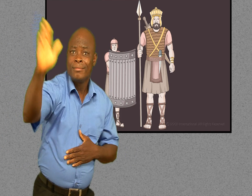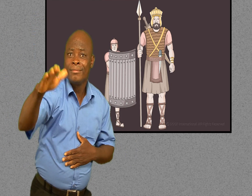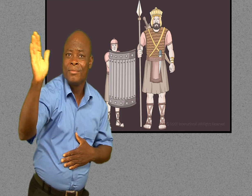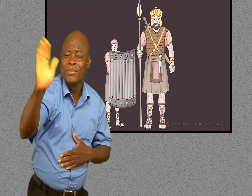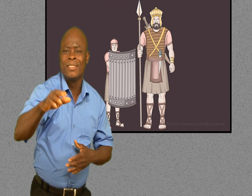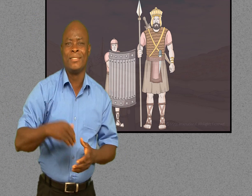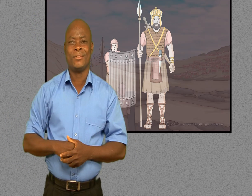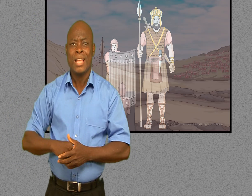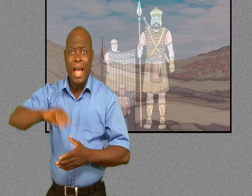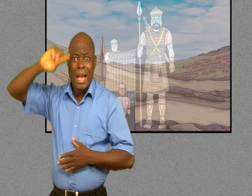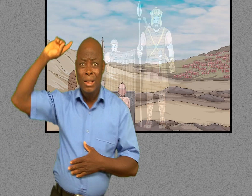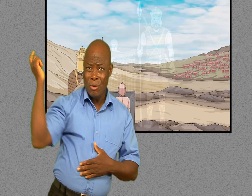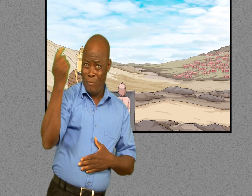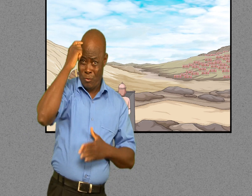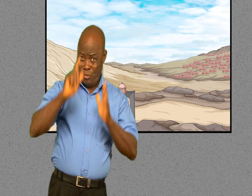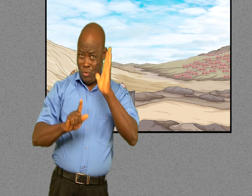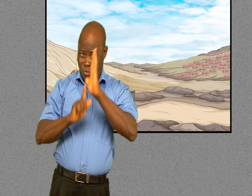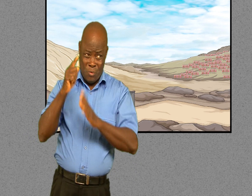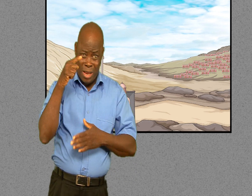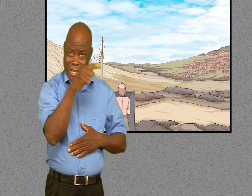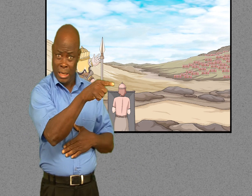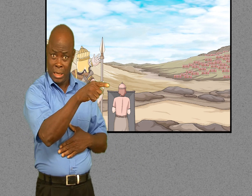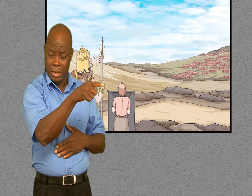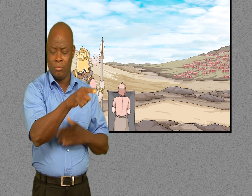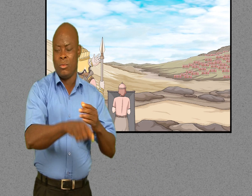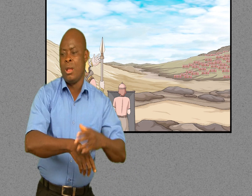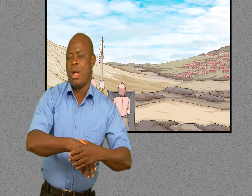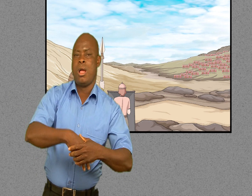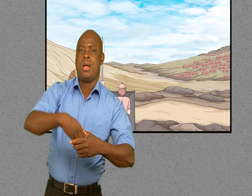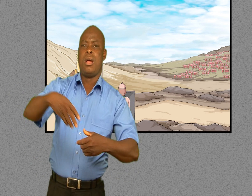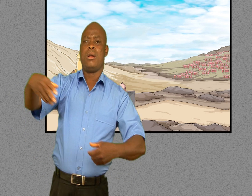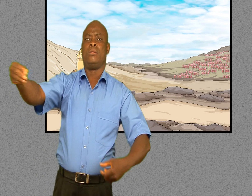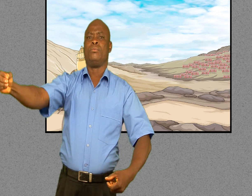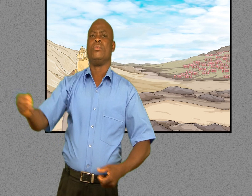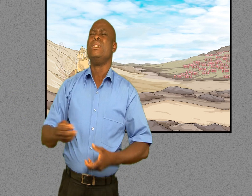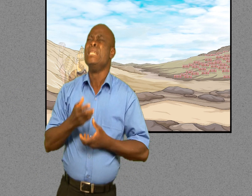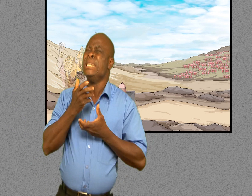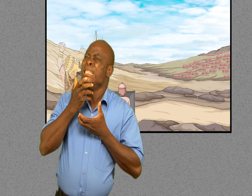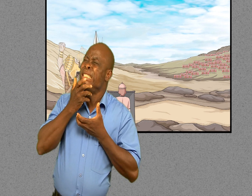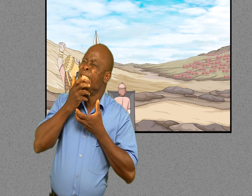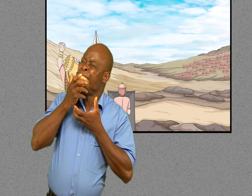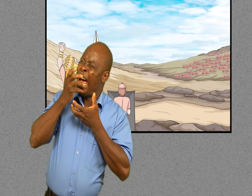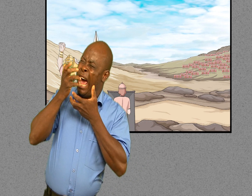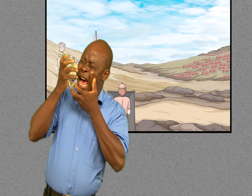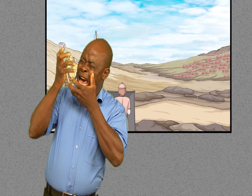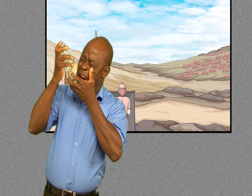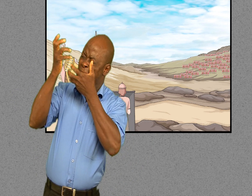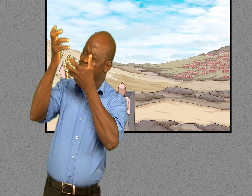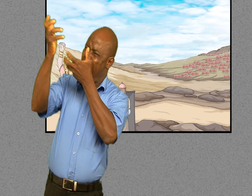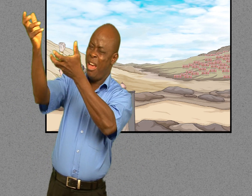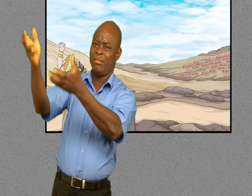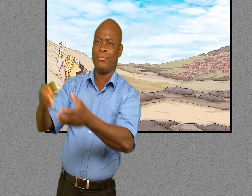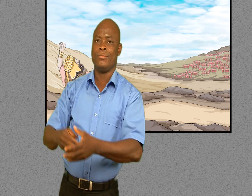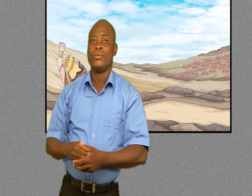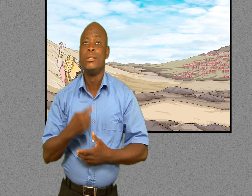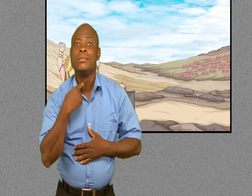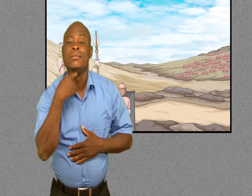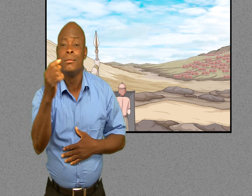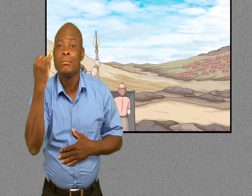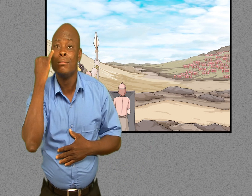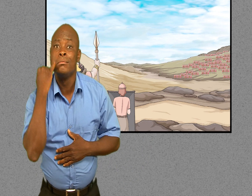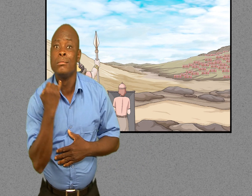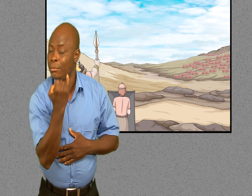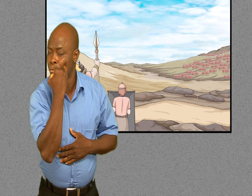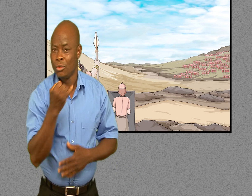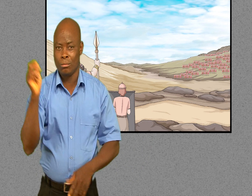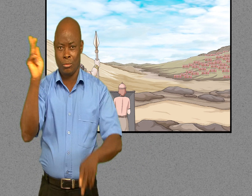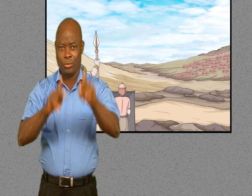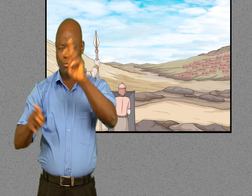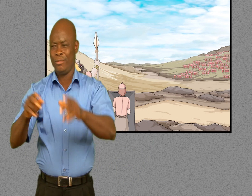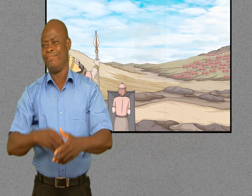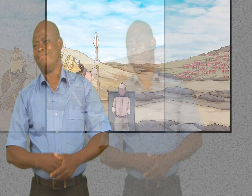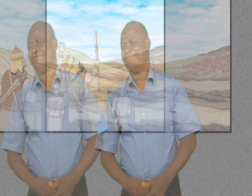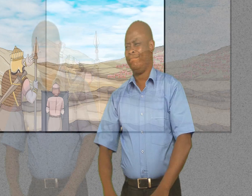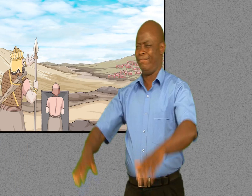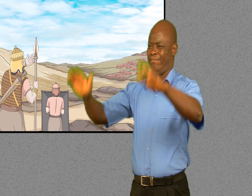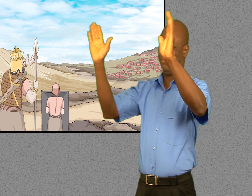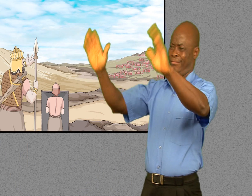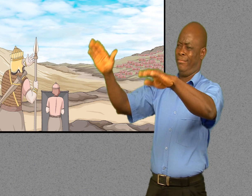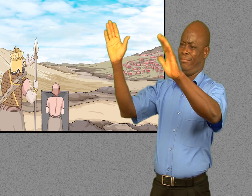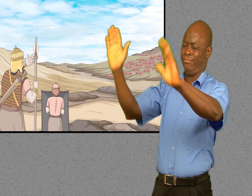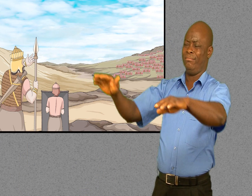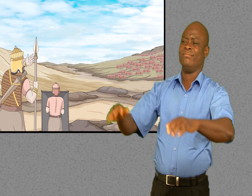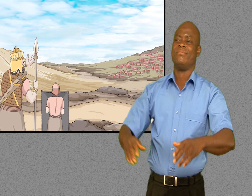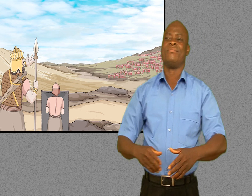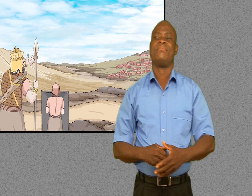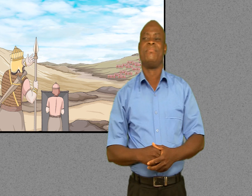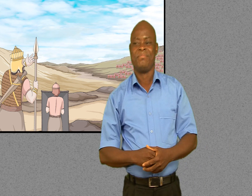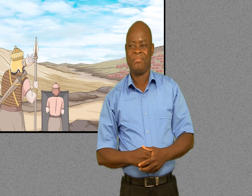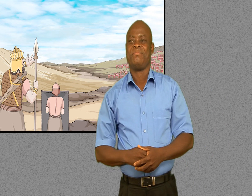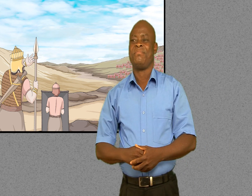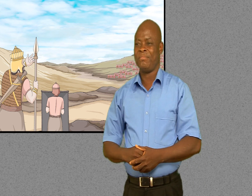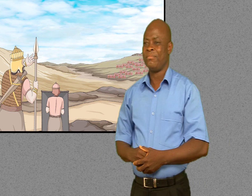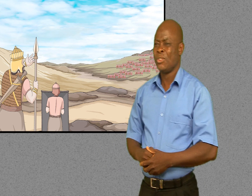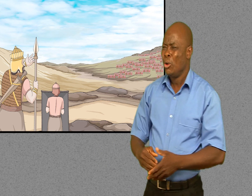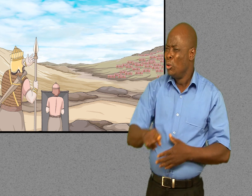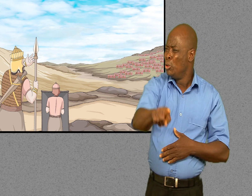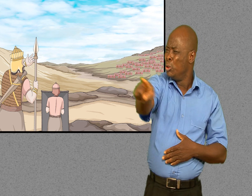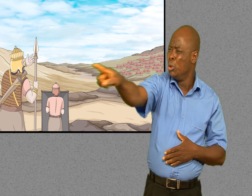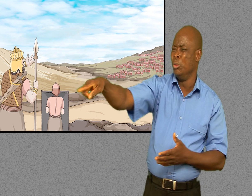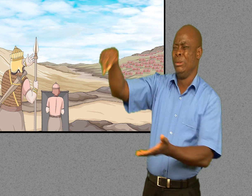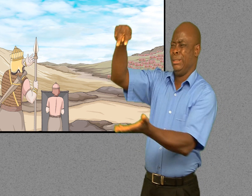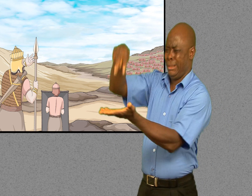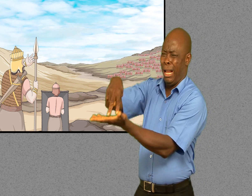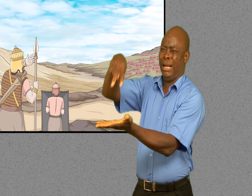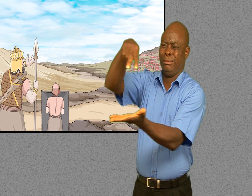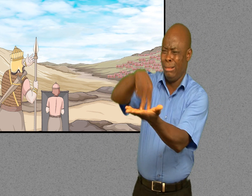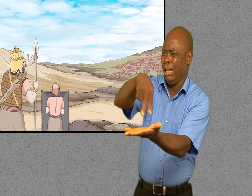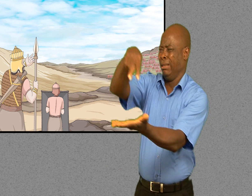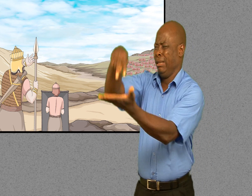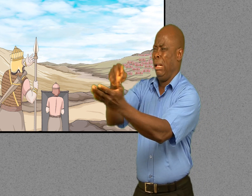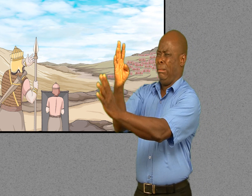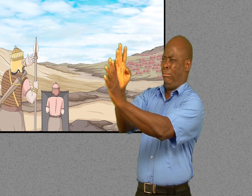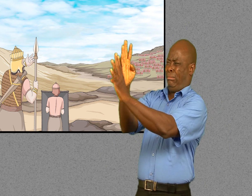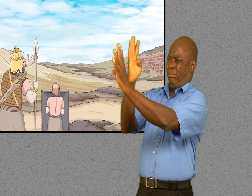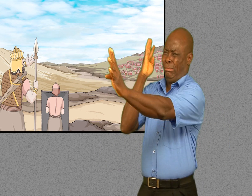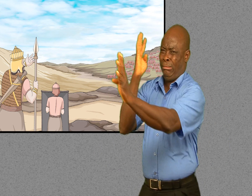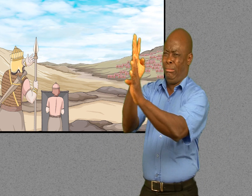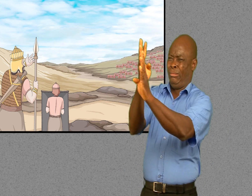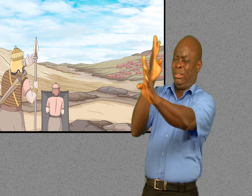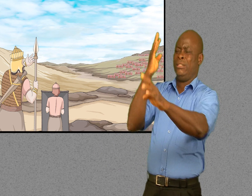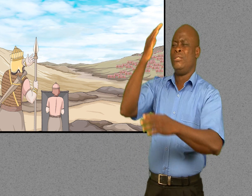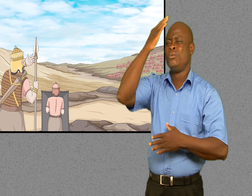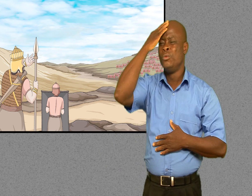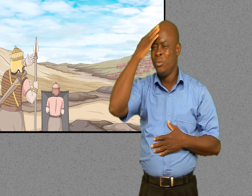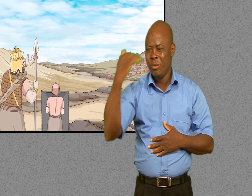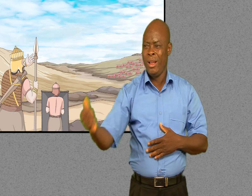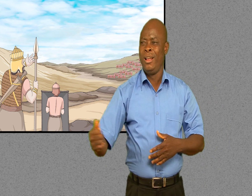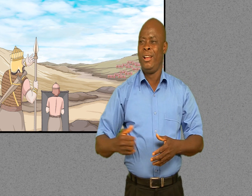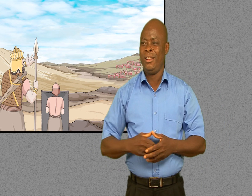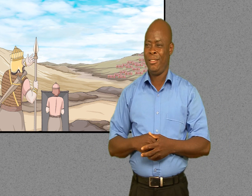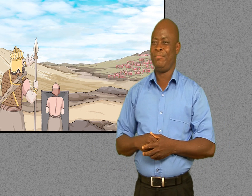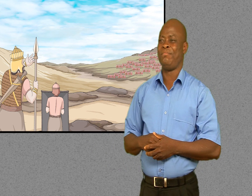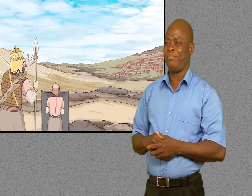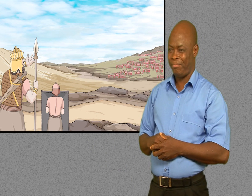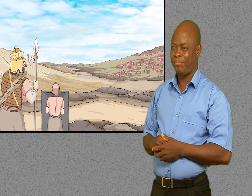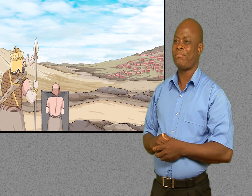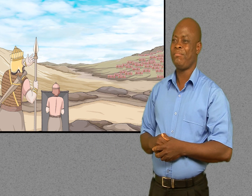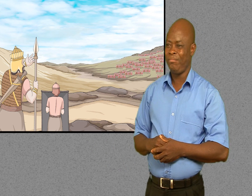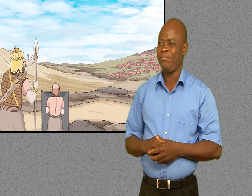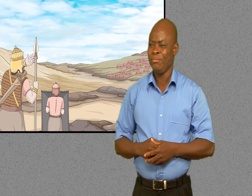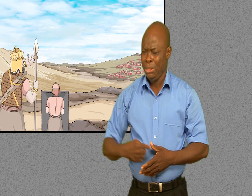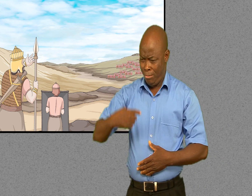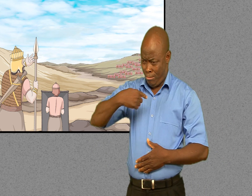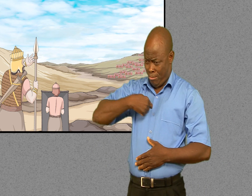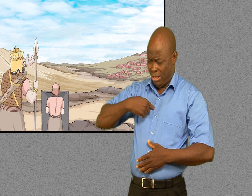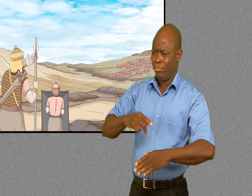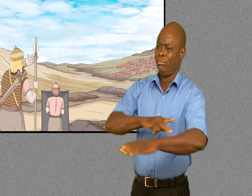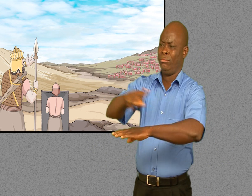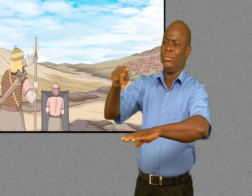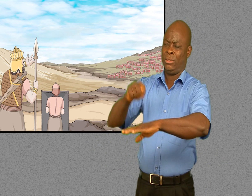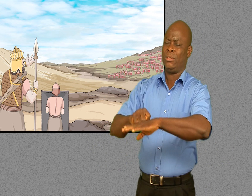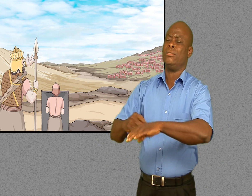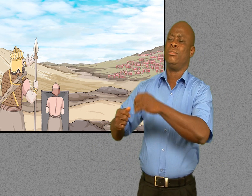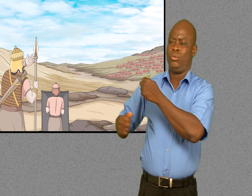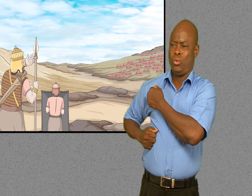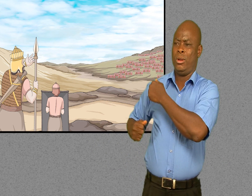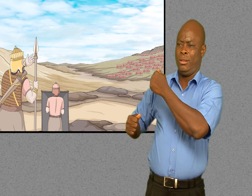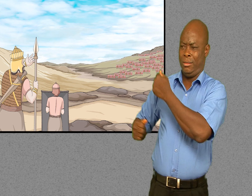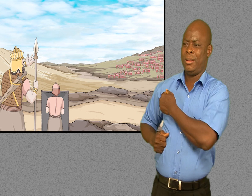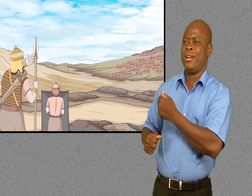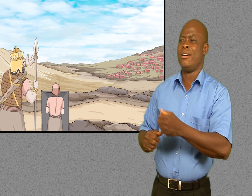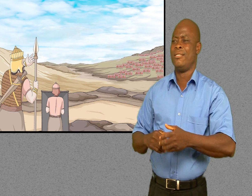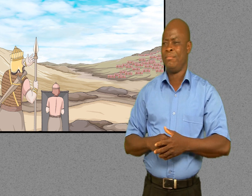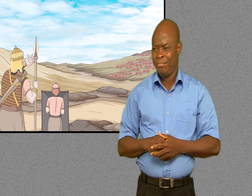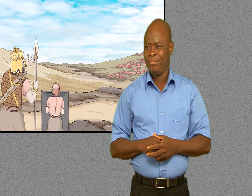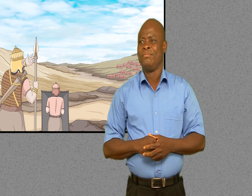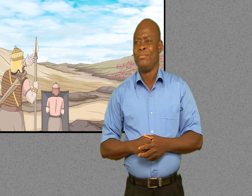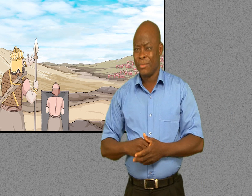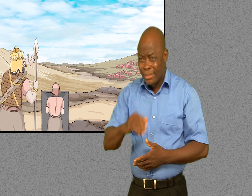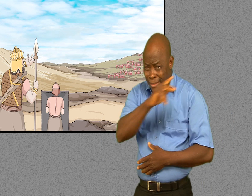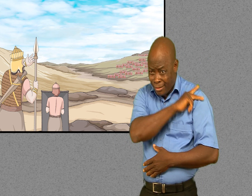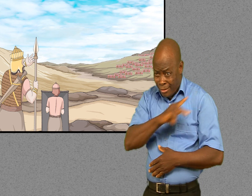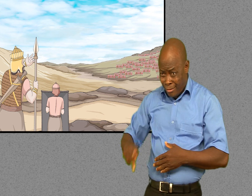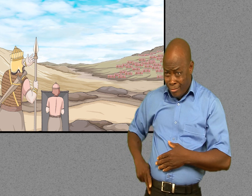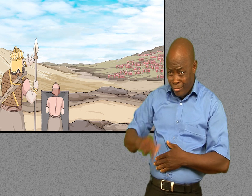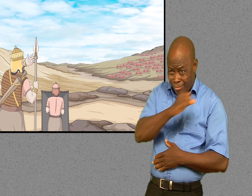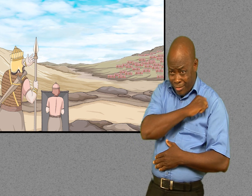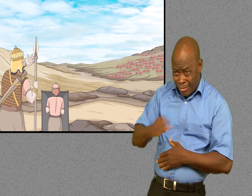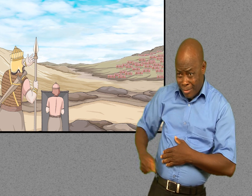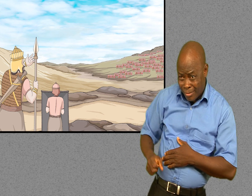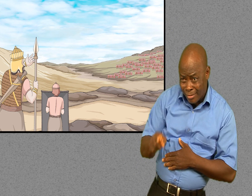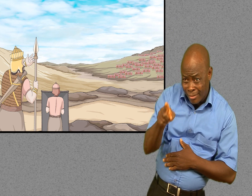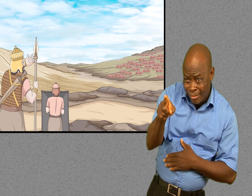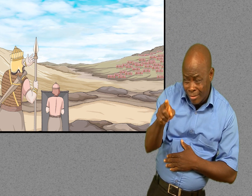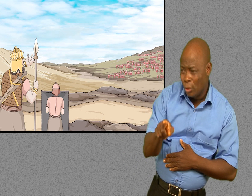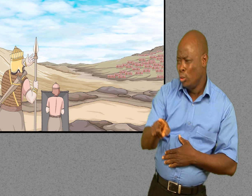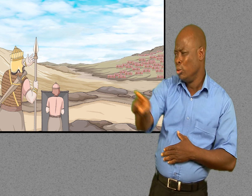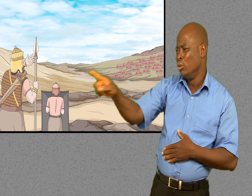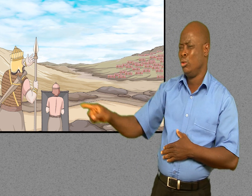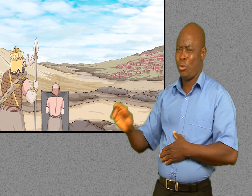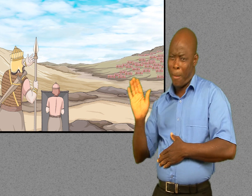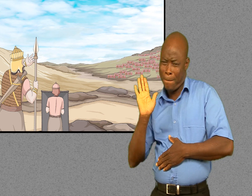And Goliath stood and shouted to the ranks of Israel, “Why do you come out and array yourselves for battle?